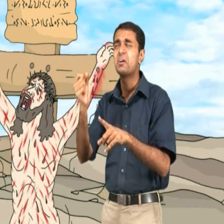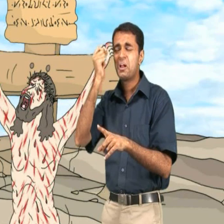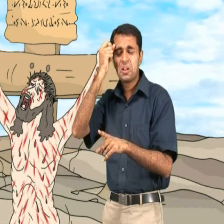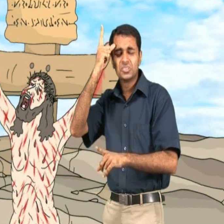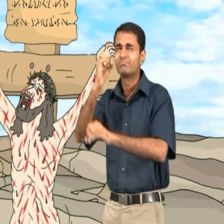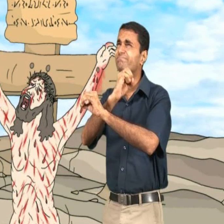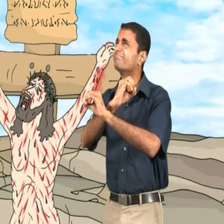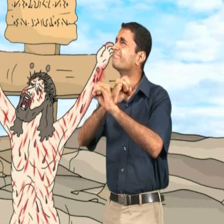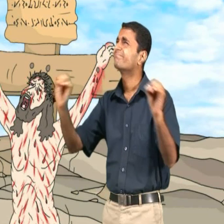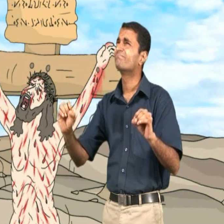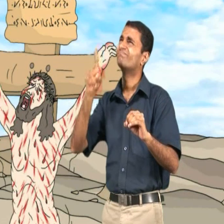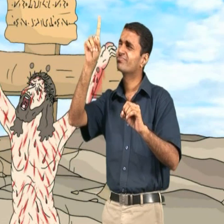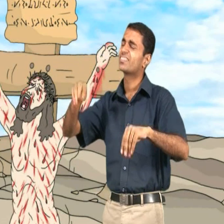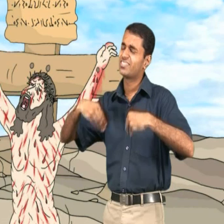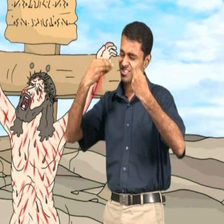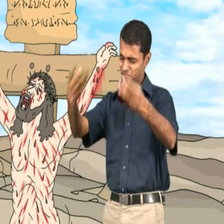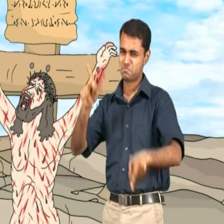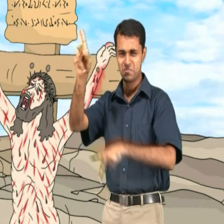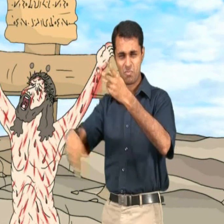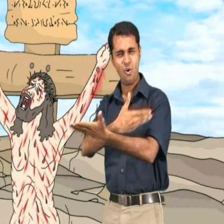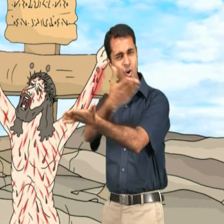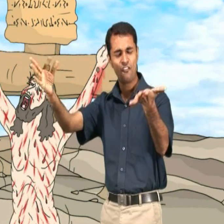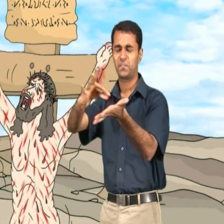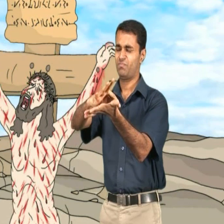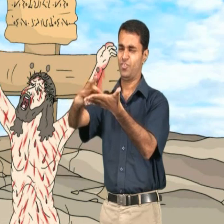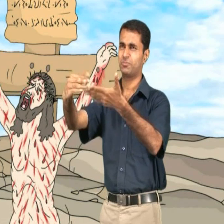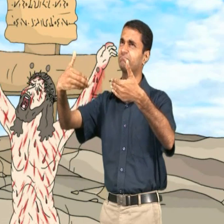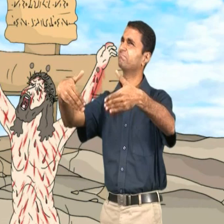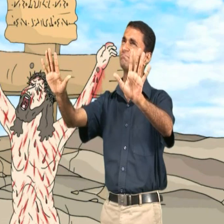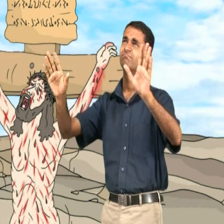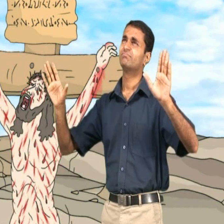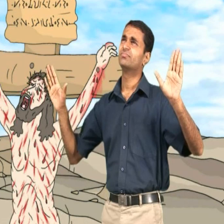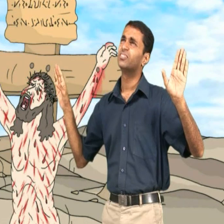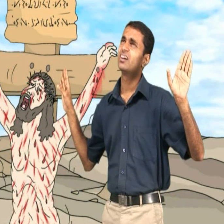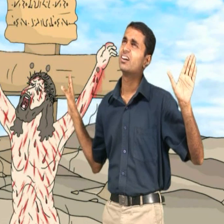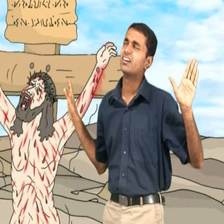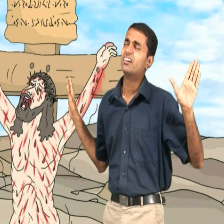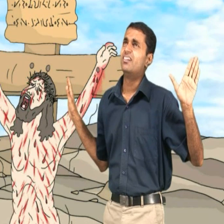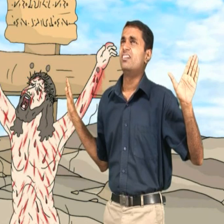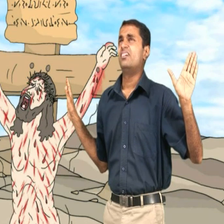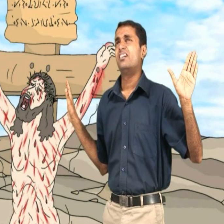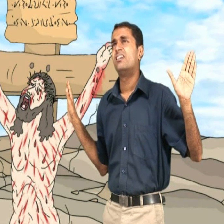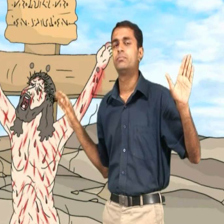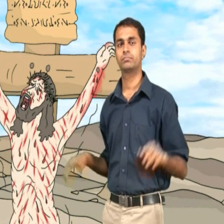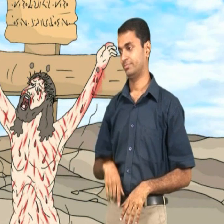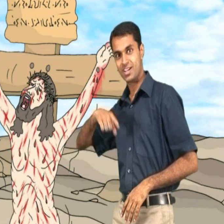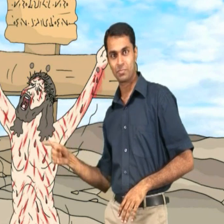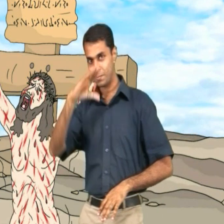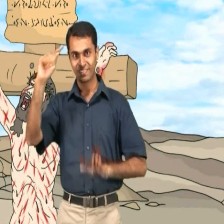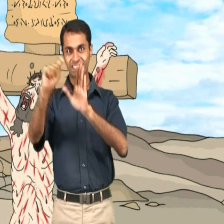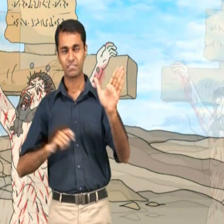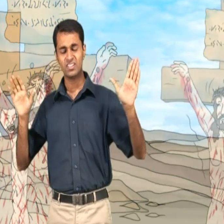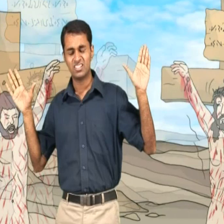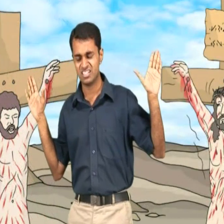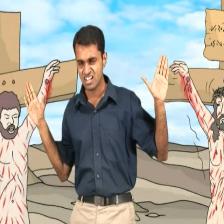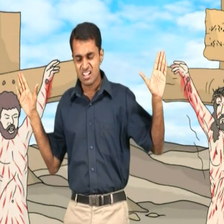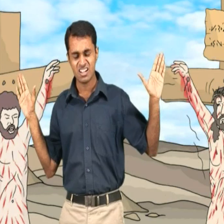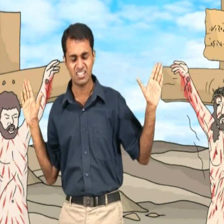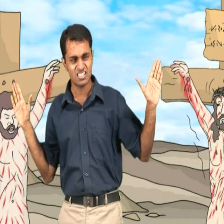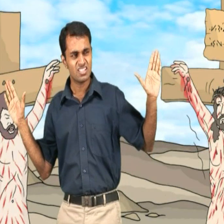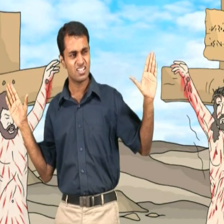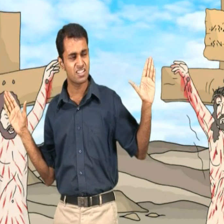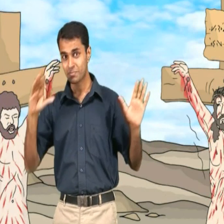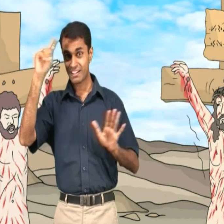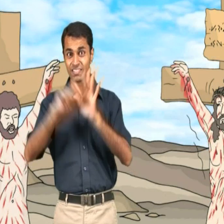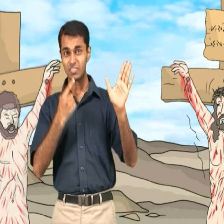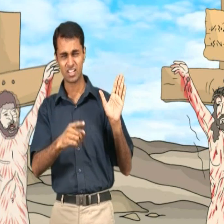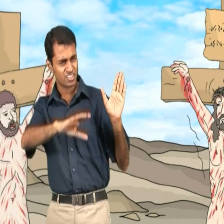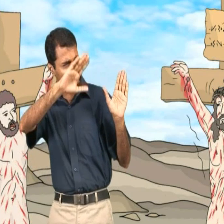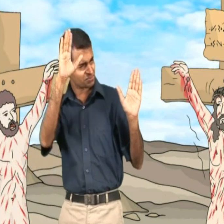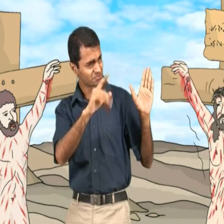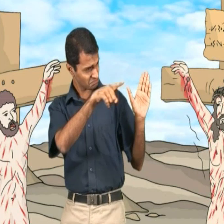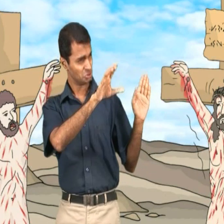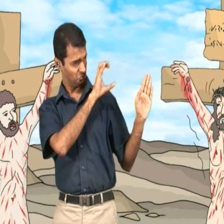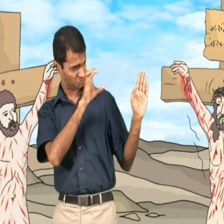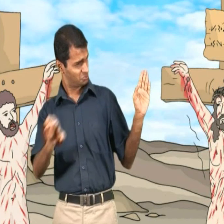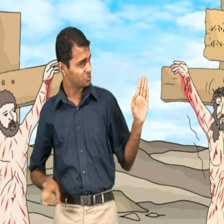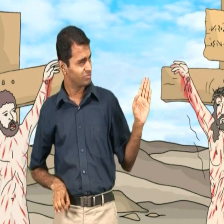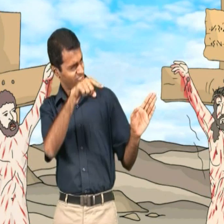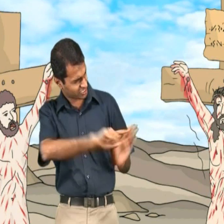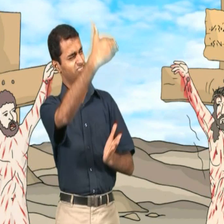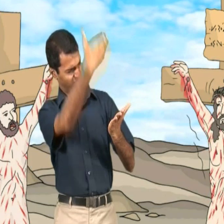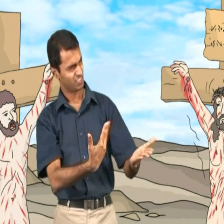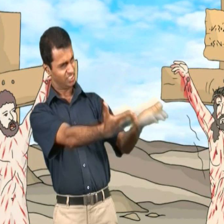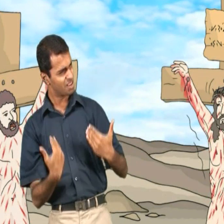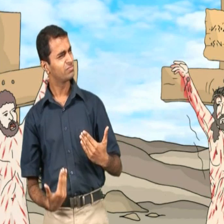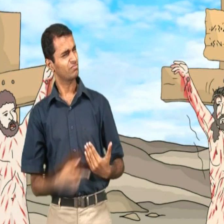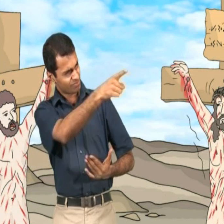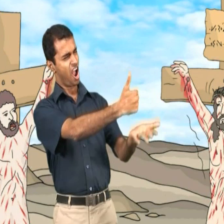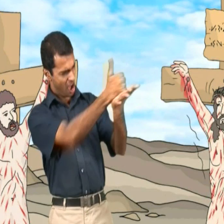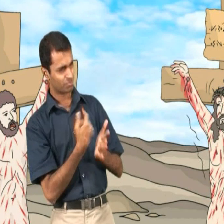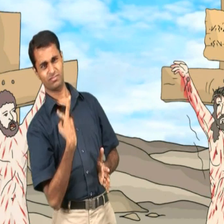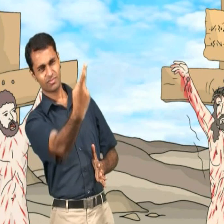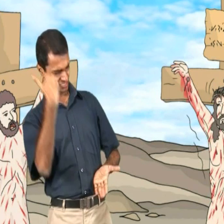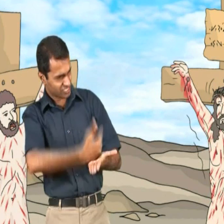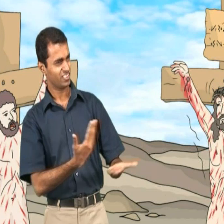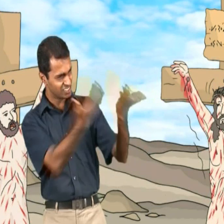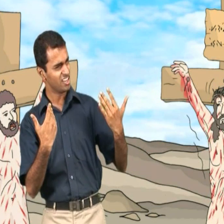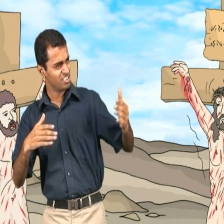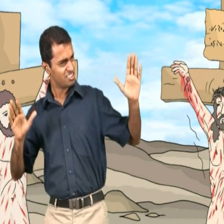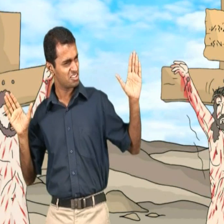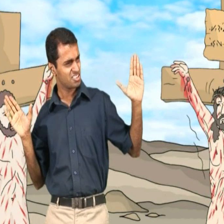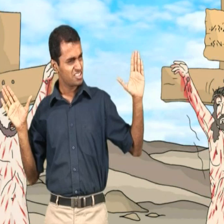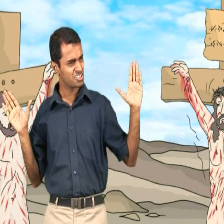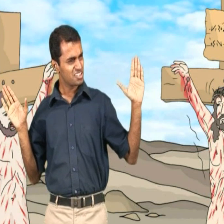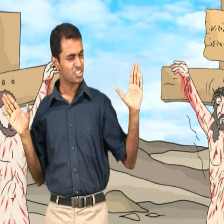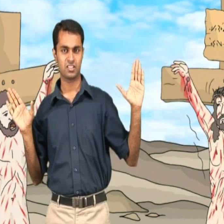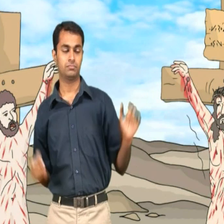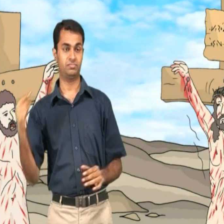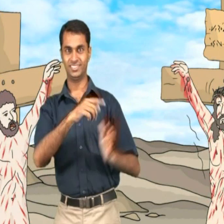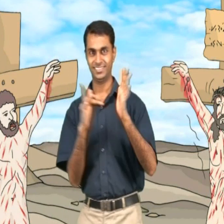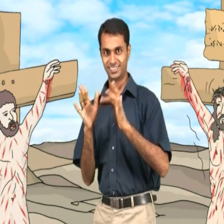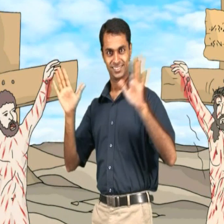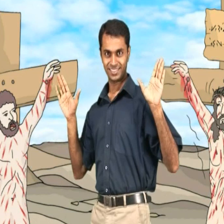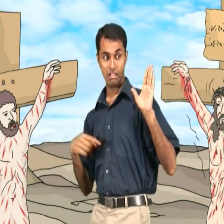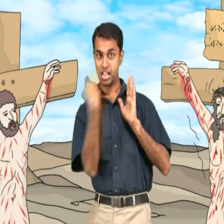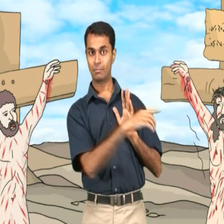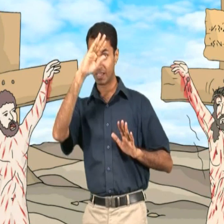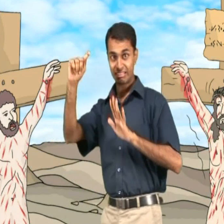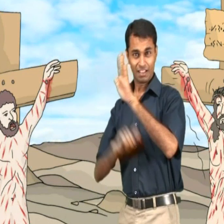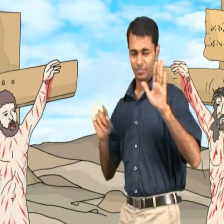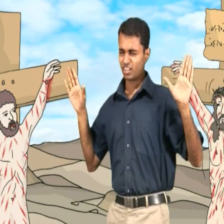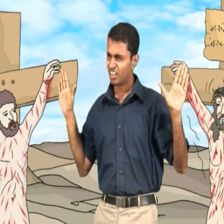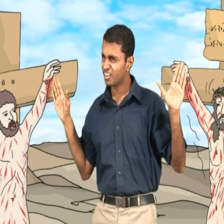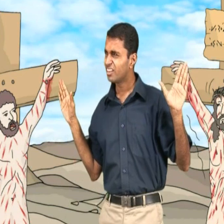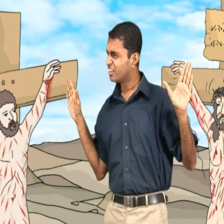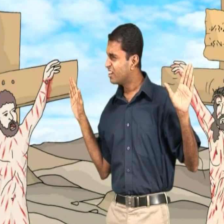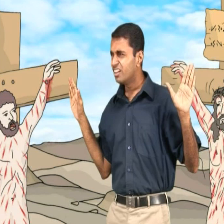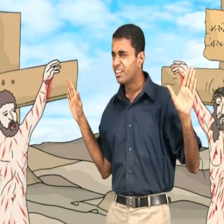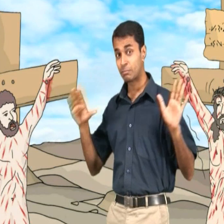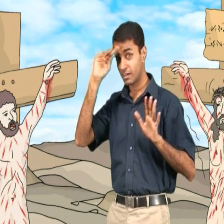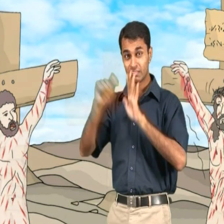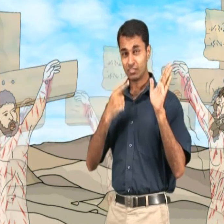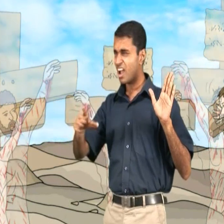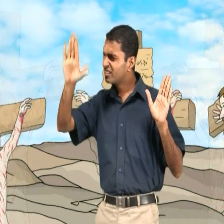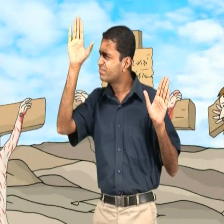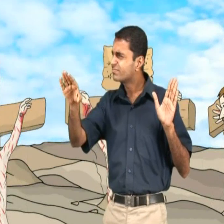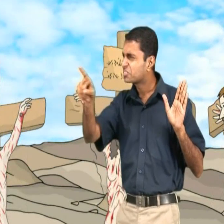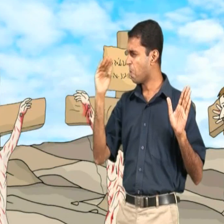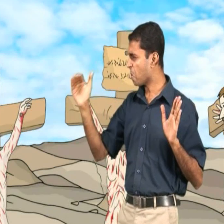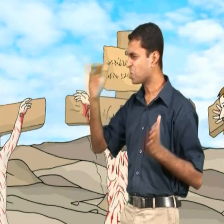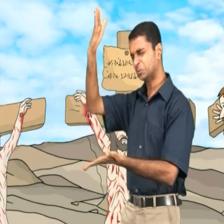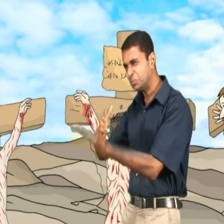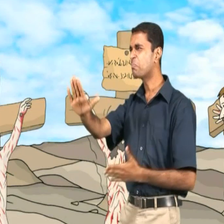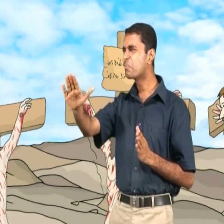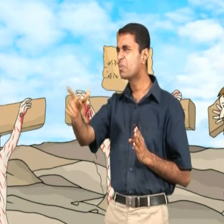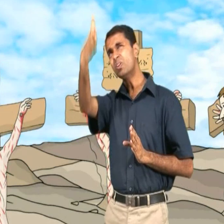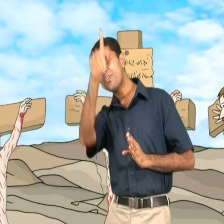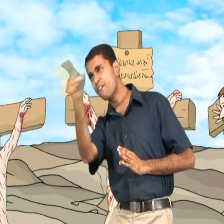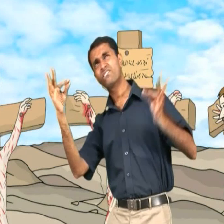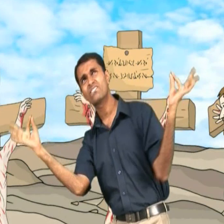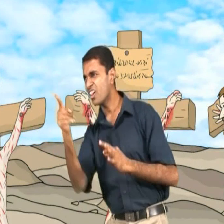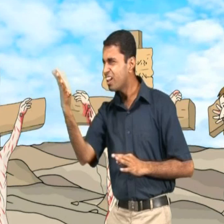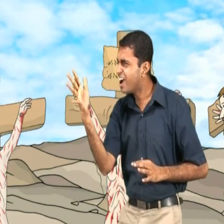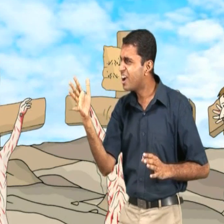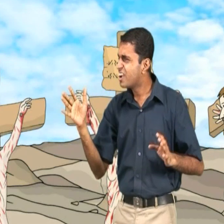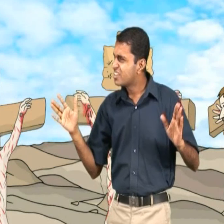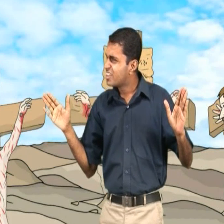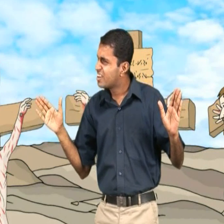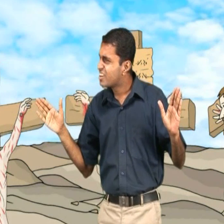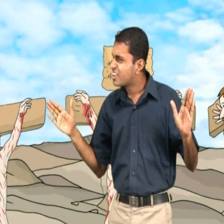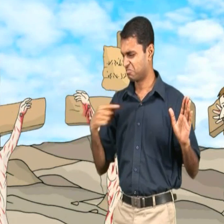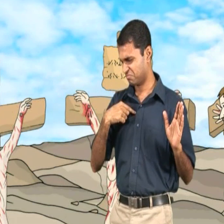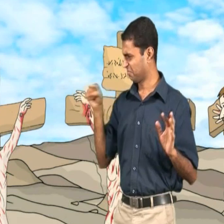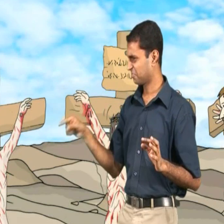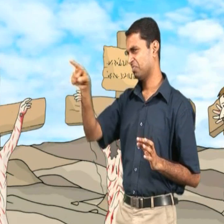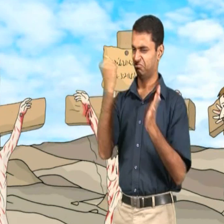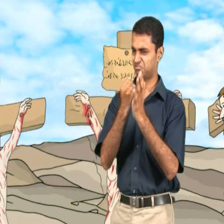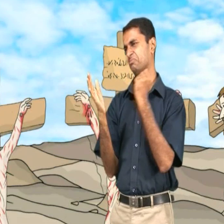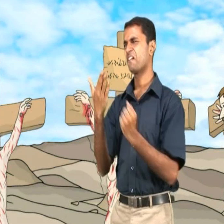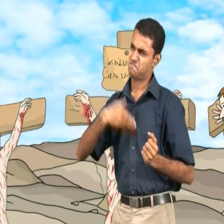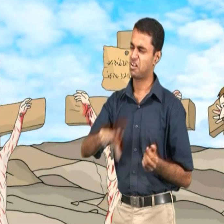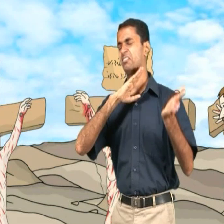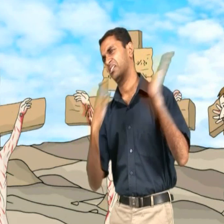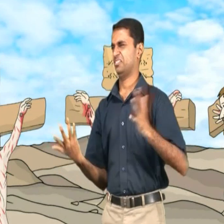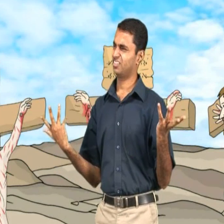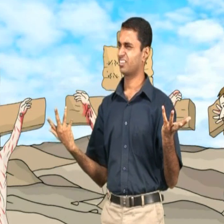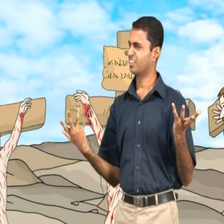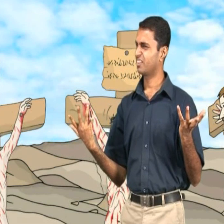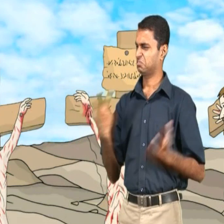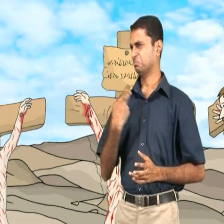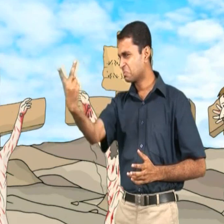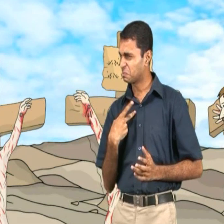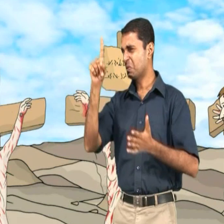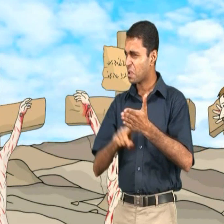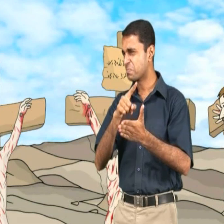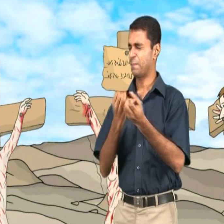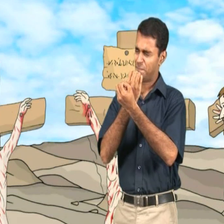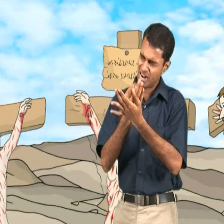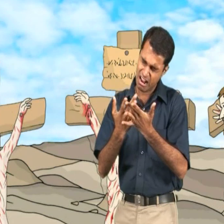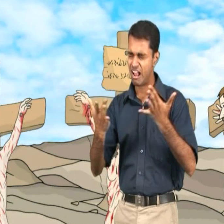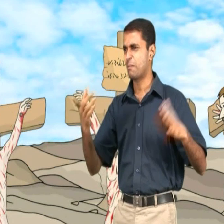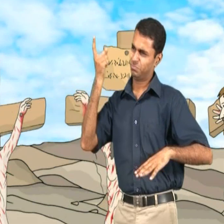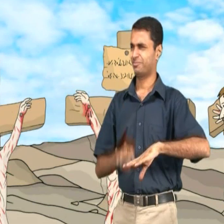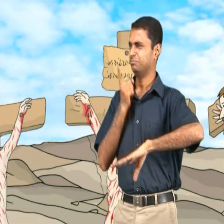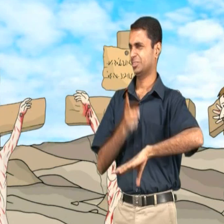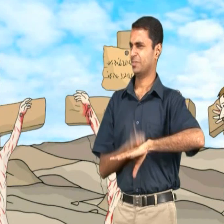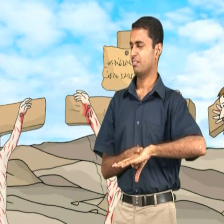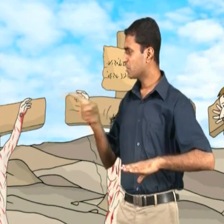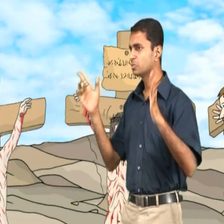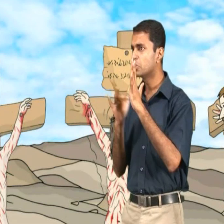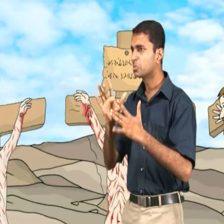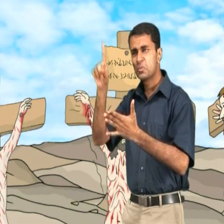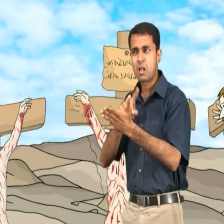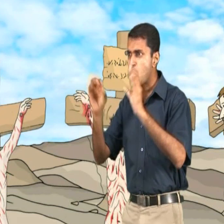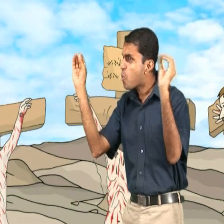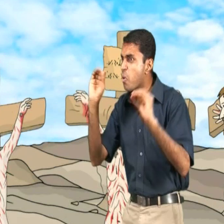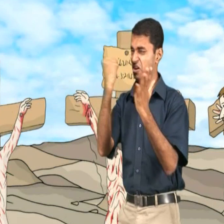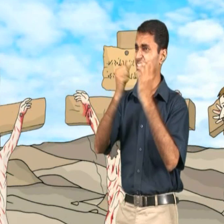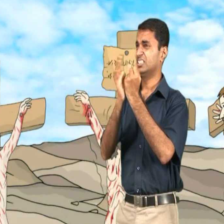He trusts in God. Let God deliver Him now if He wants Him.